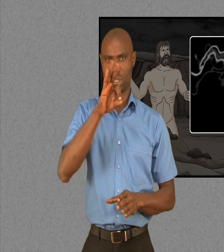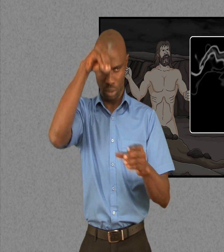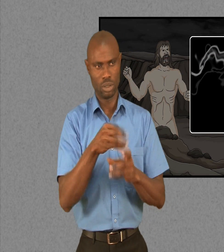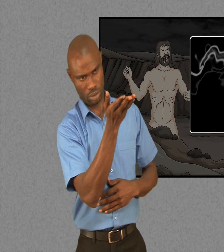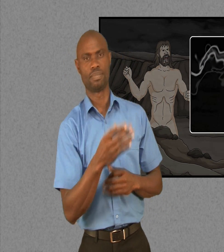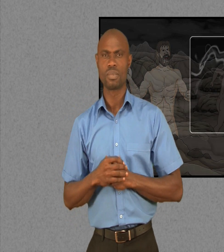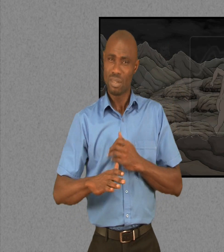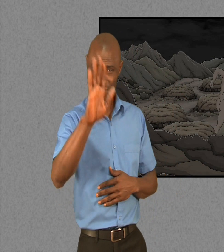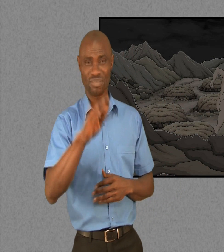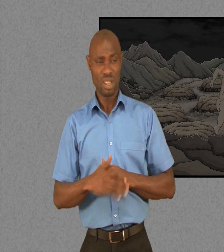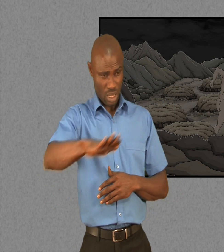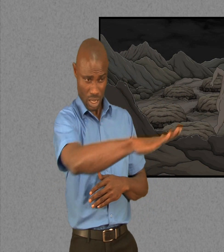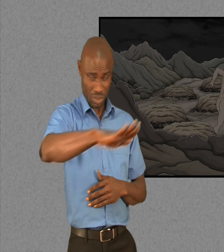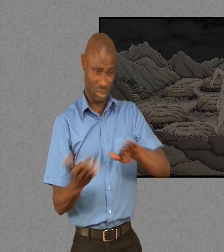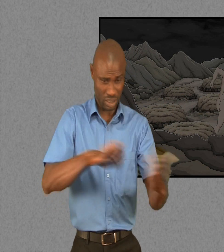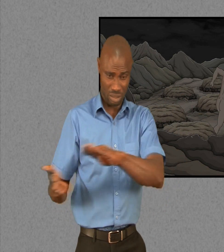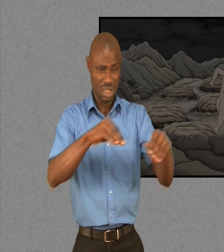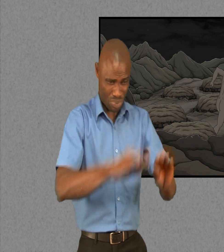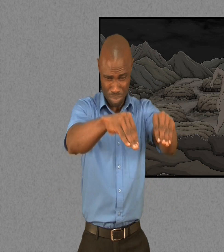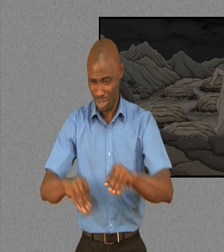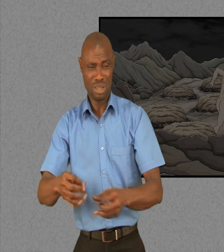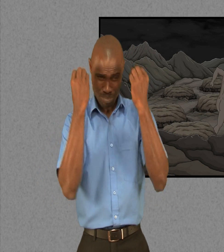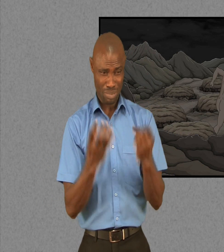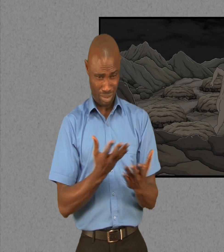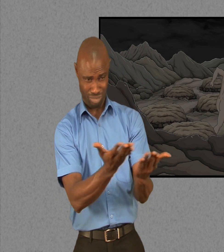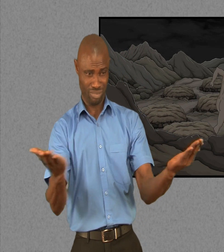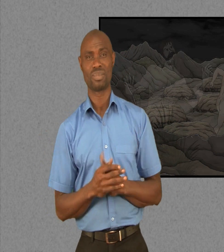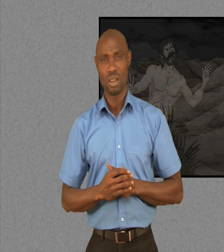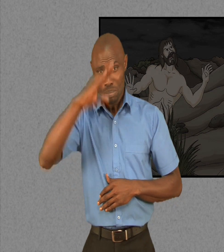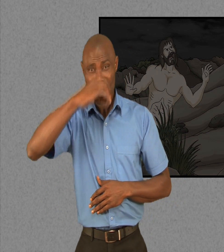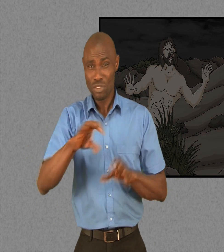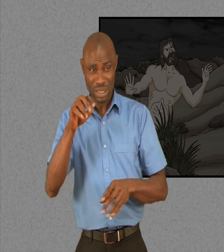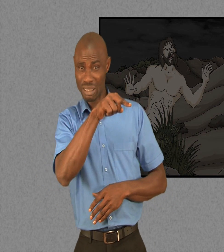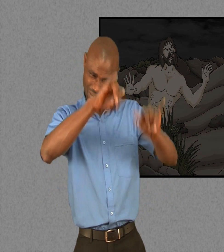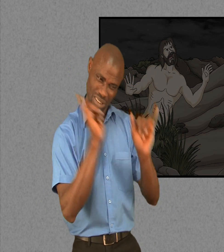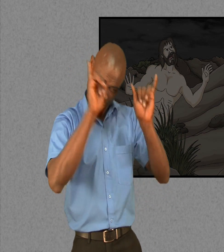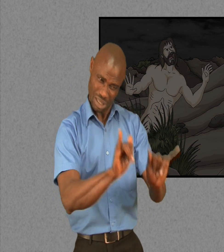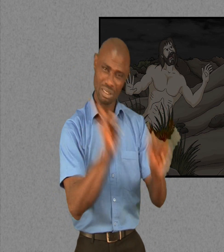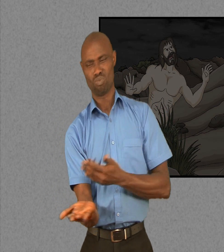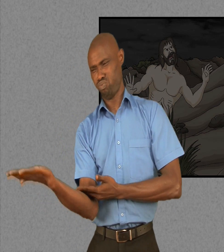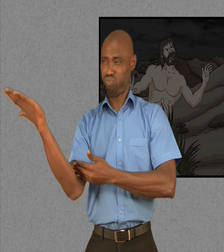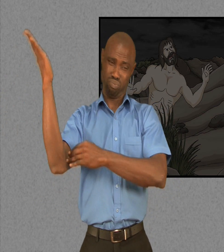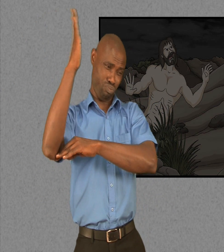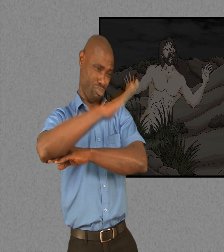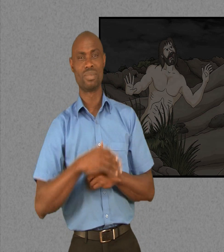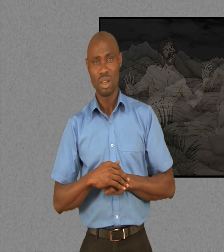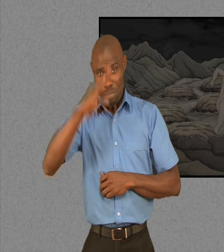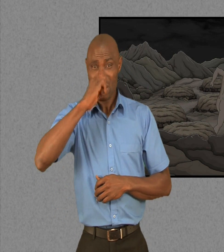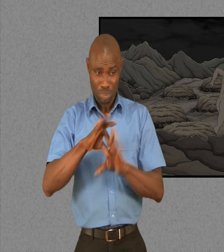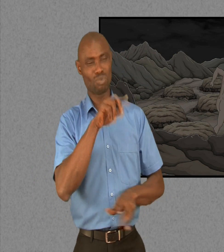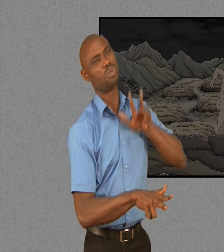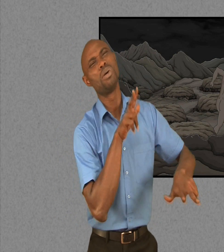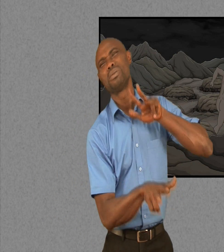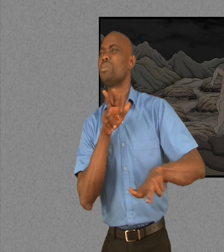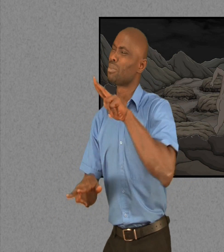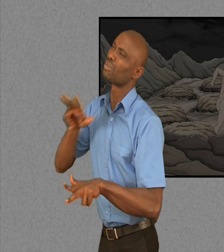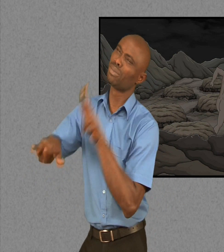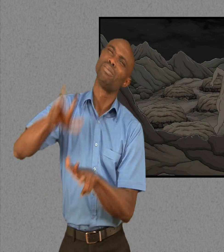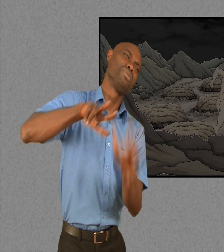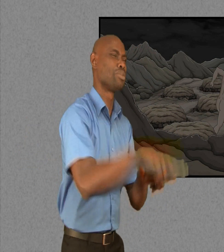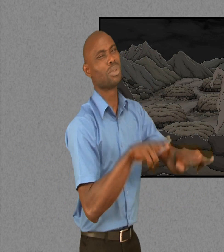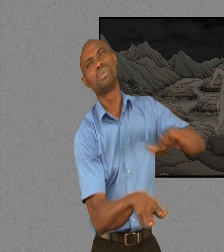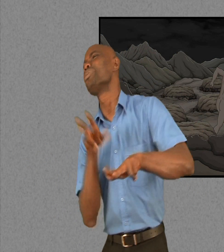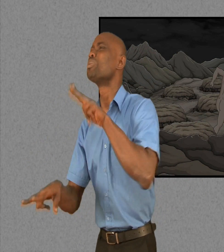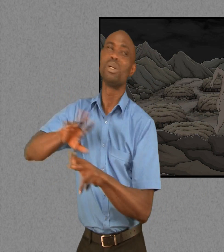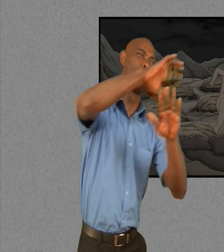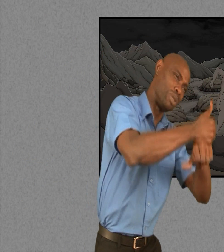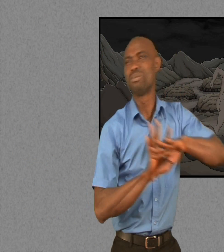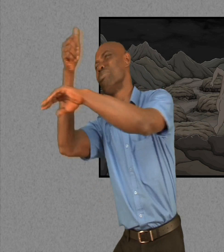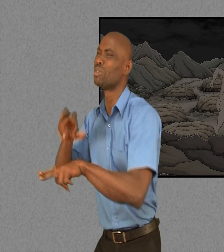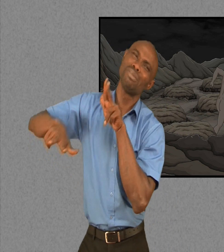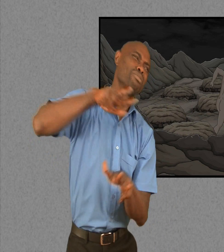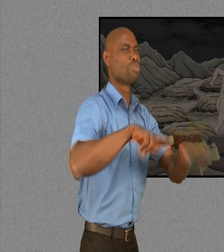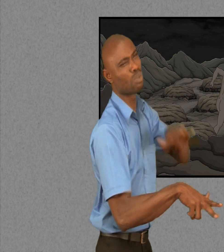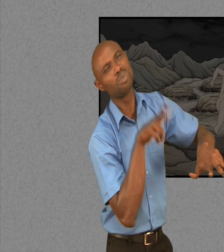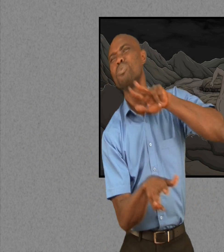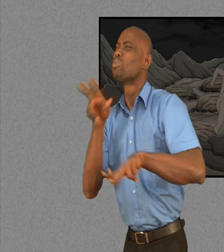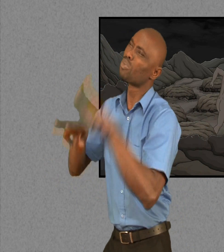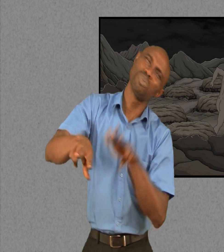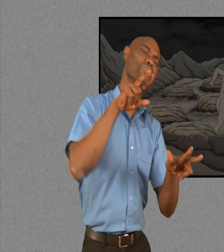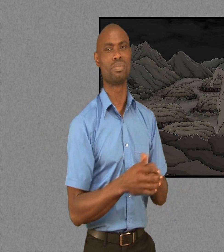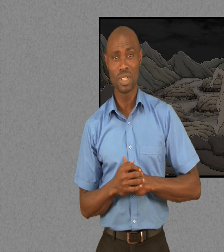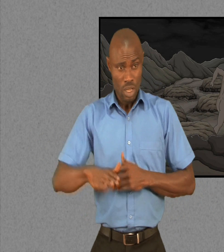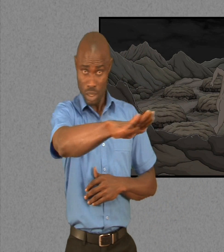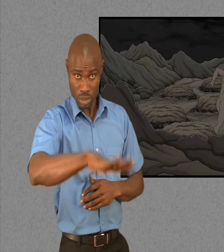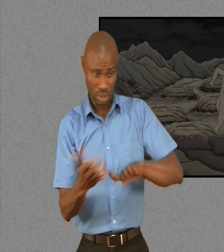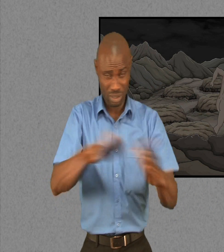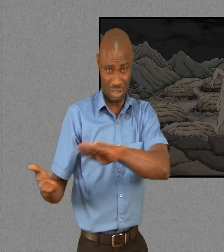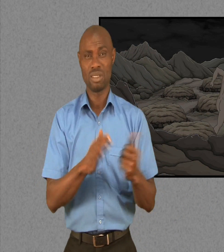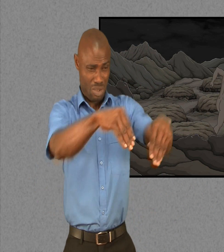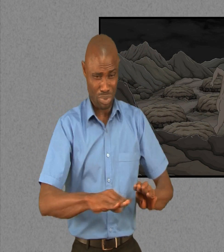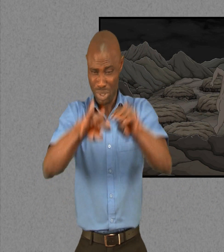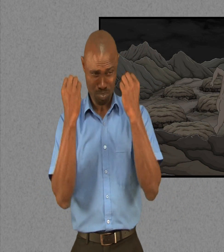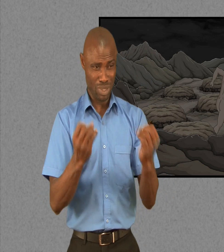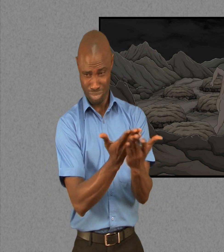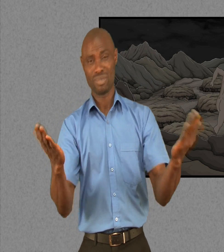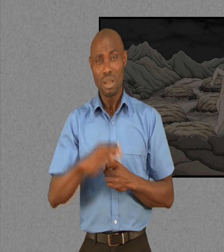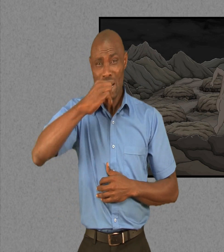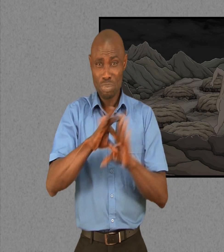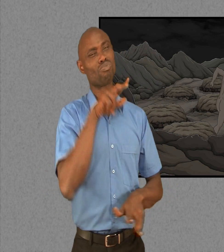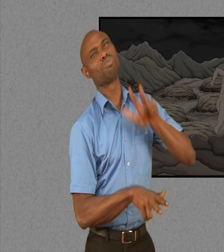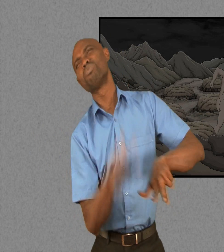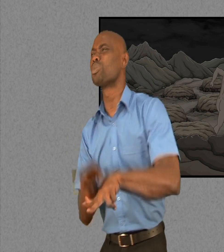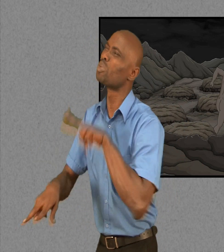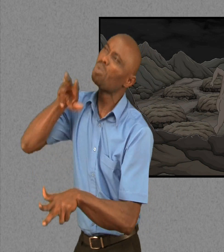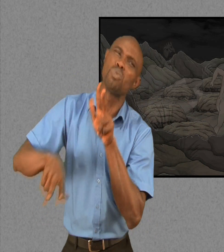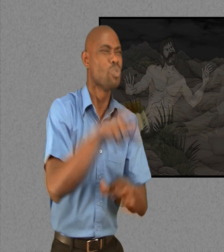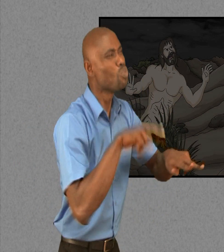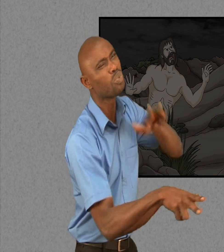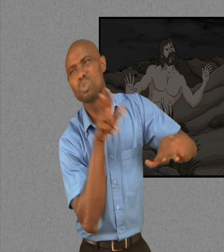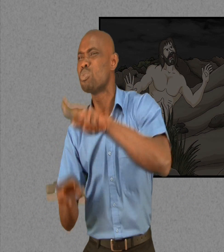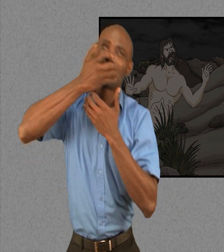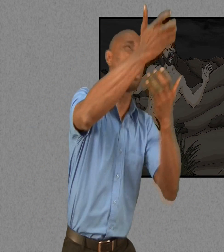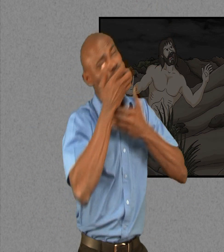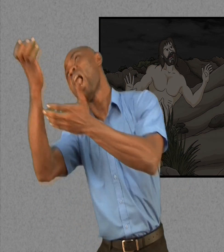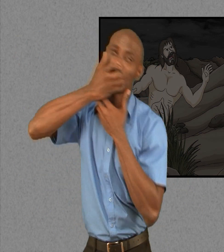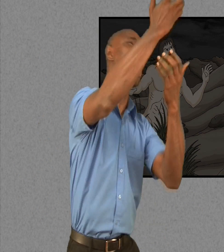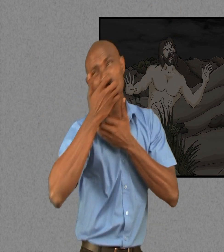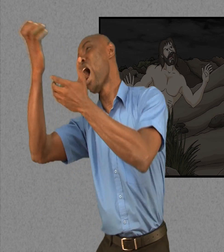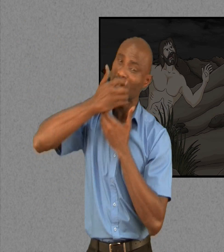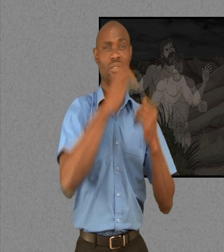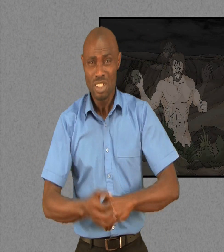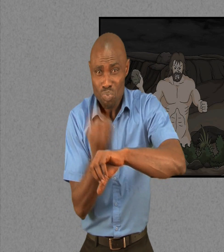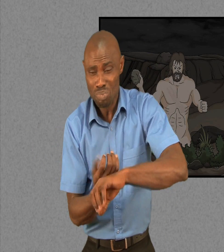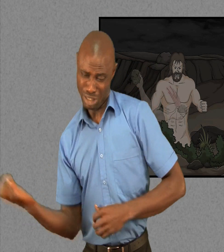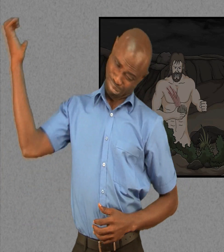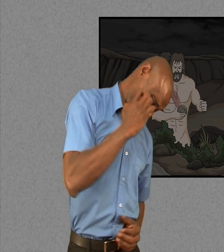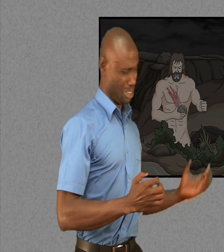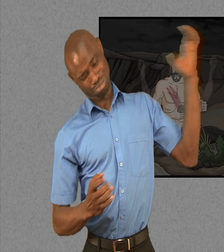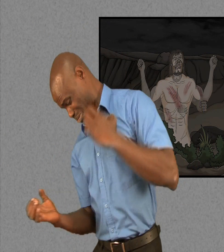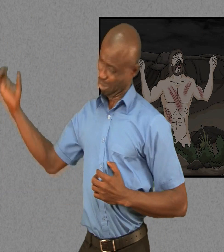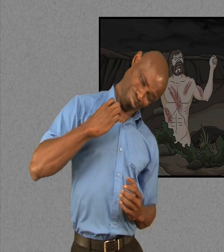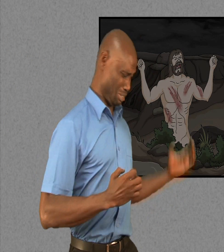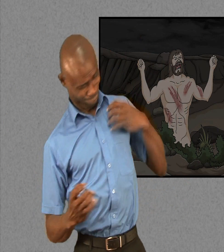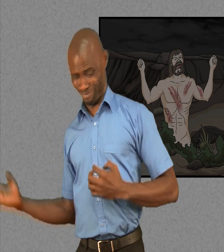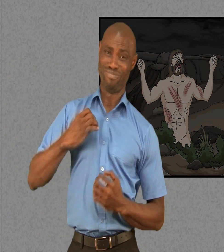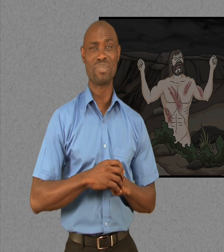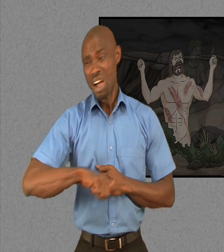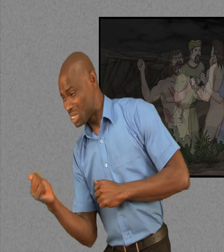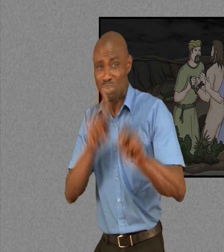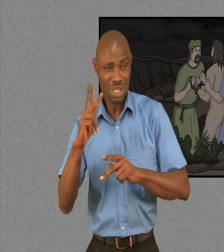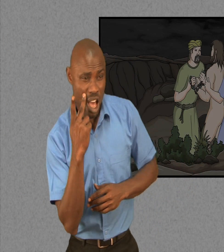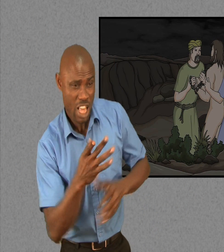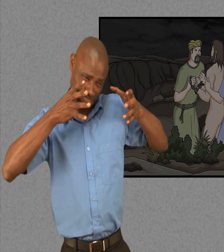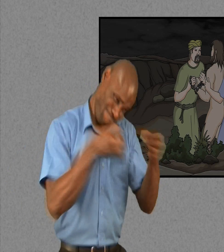This man had been living in the tombs and could no longer be restrained, even with chains.